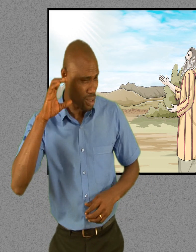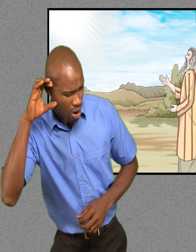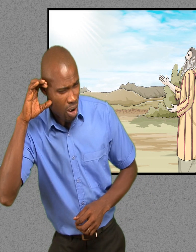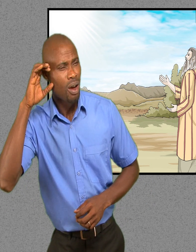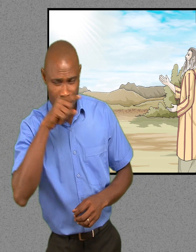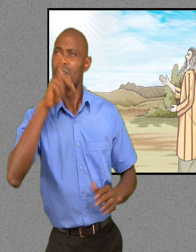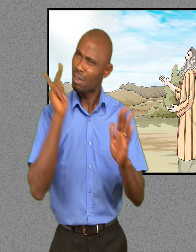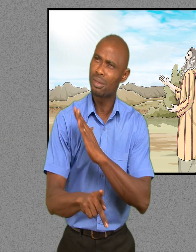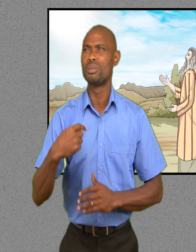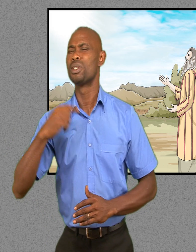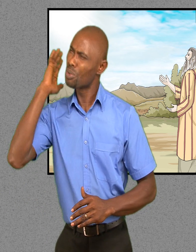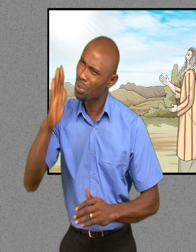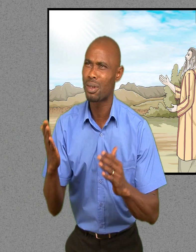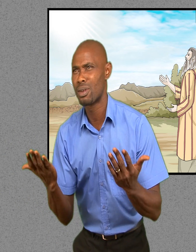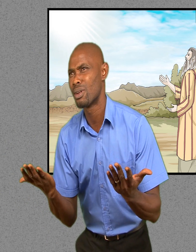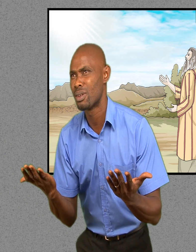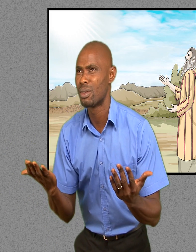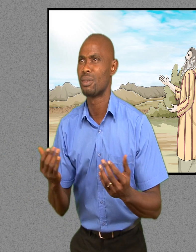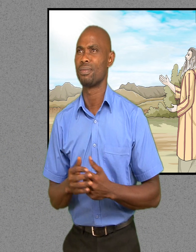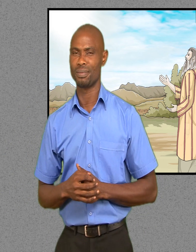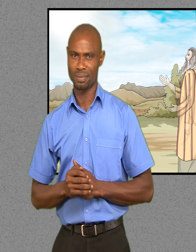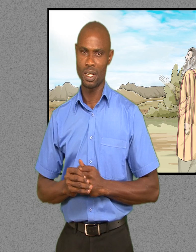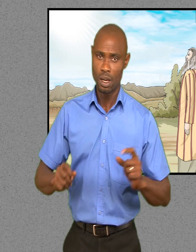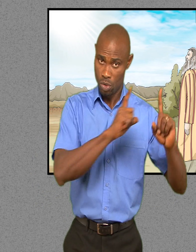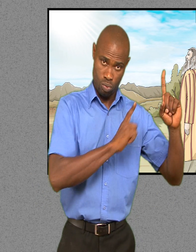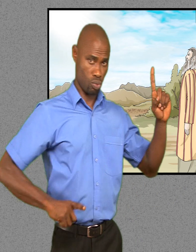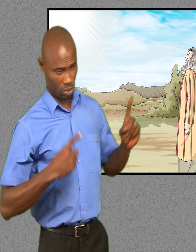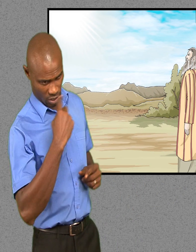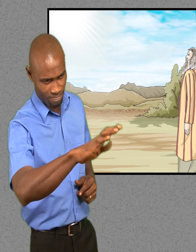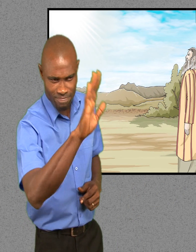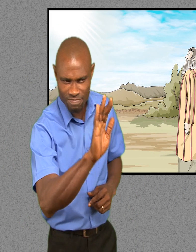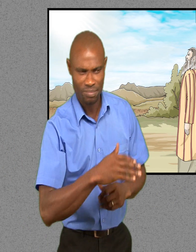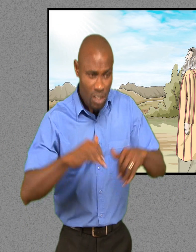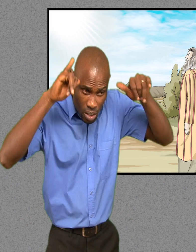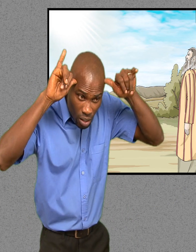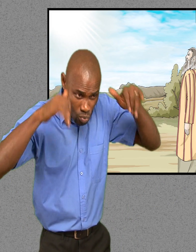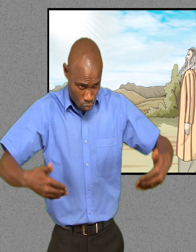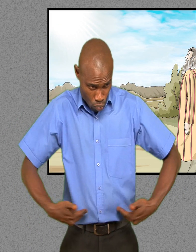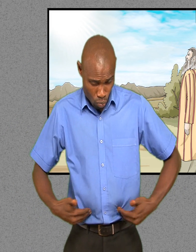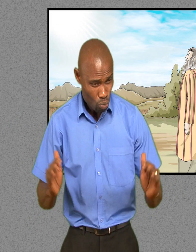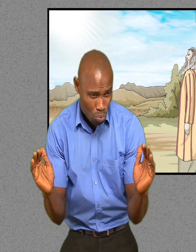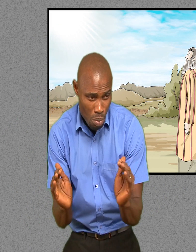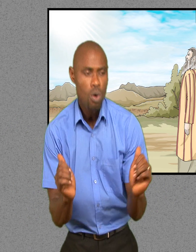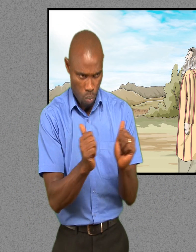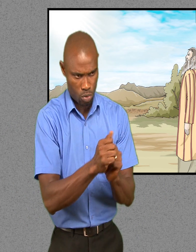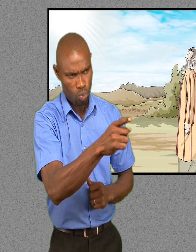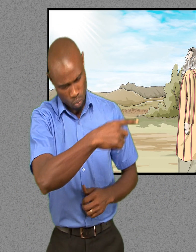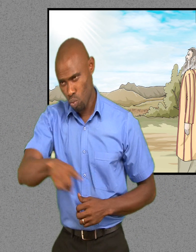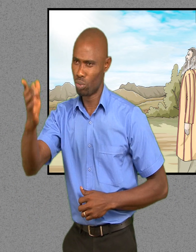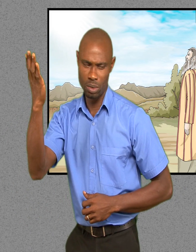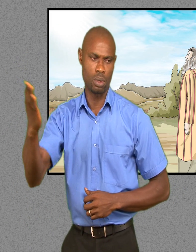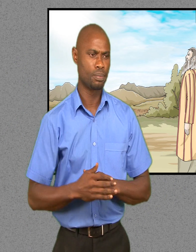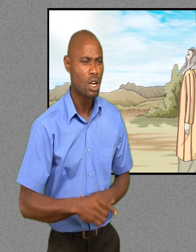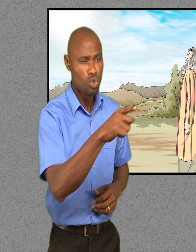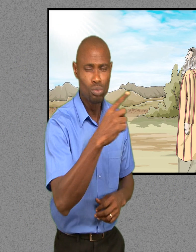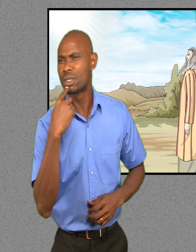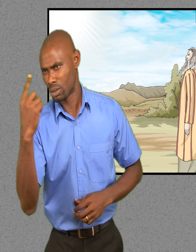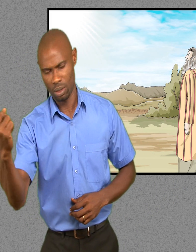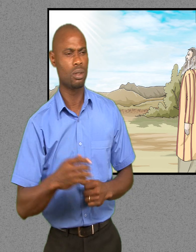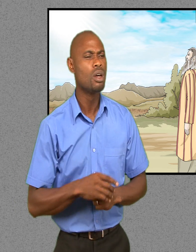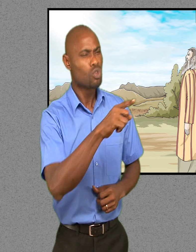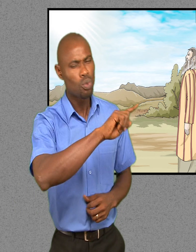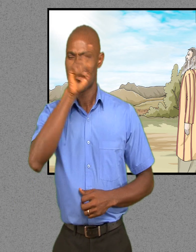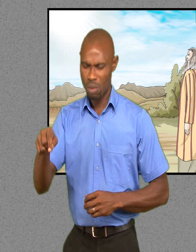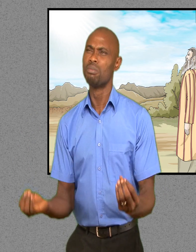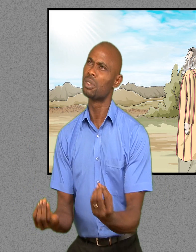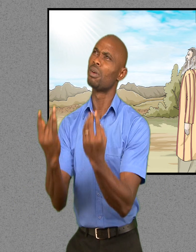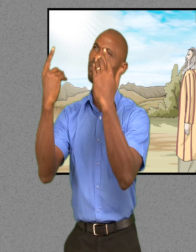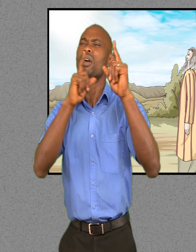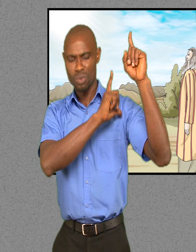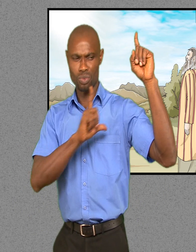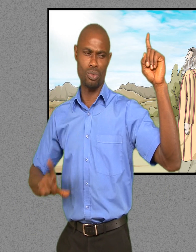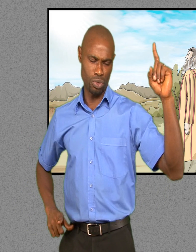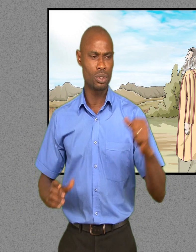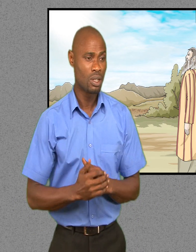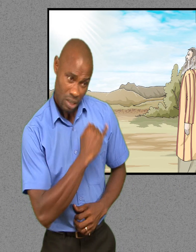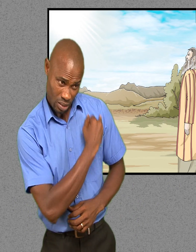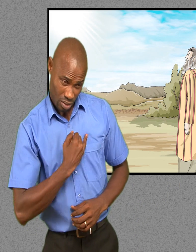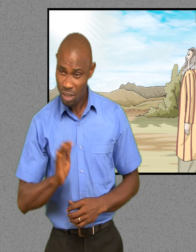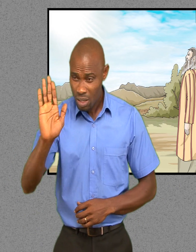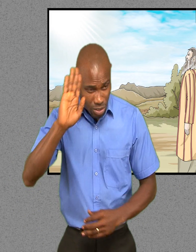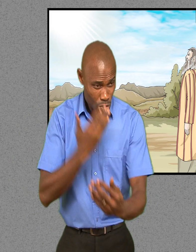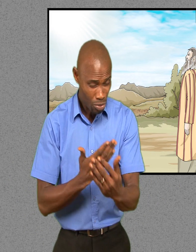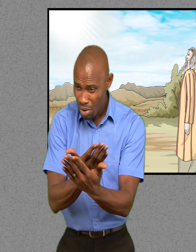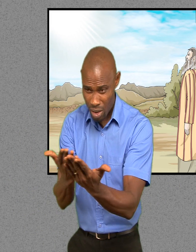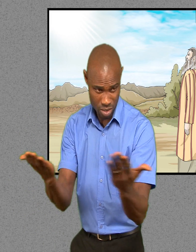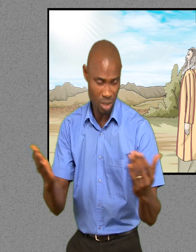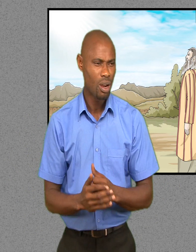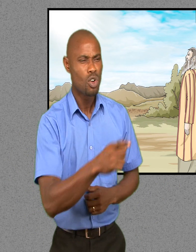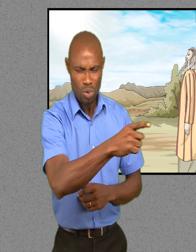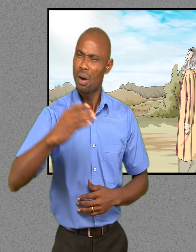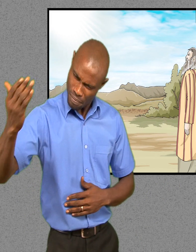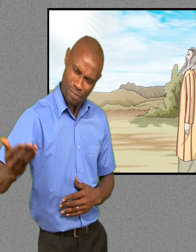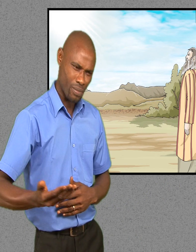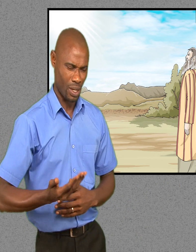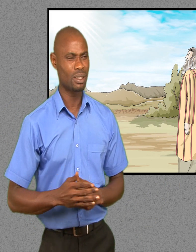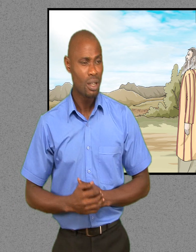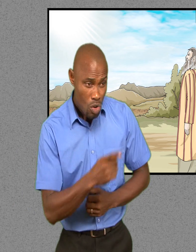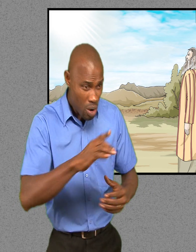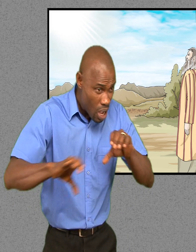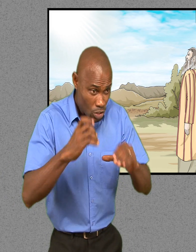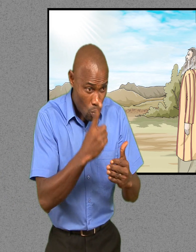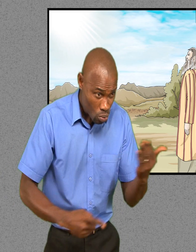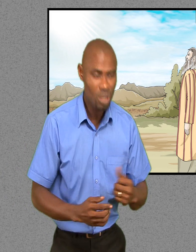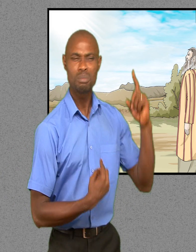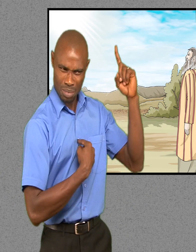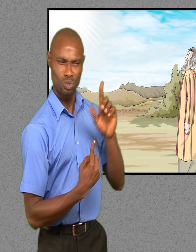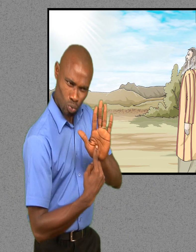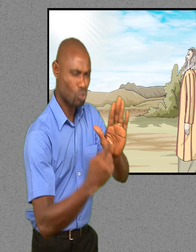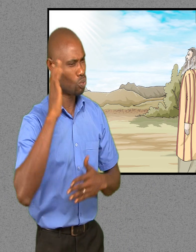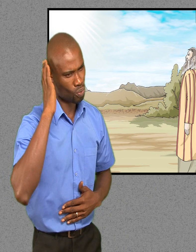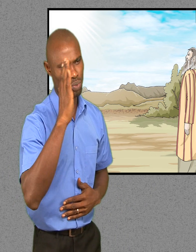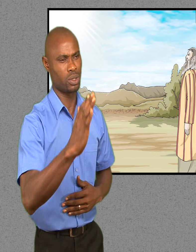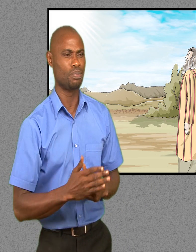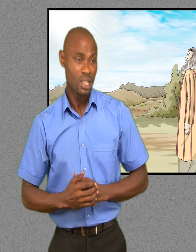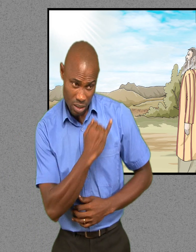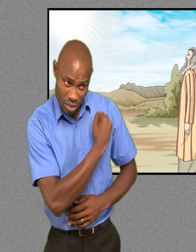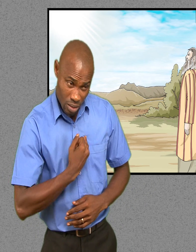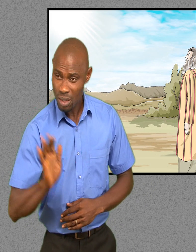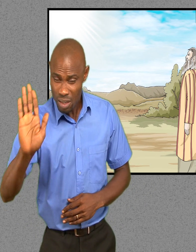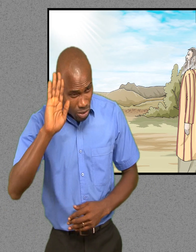The LORD answered, “Take a heifer with you and say, ‘I have come to sacrifice to the LORD.’